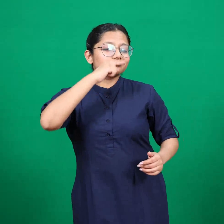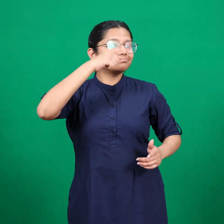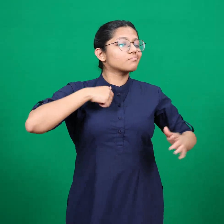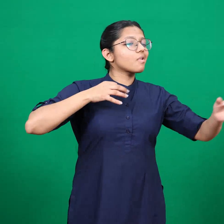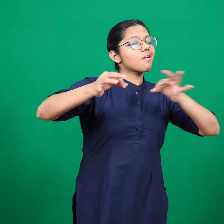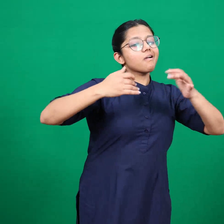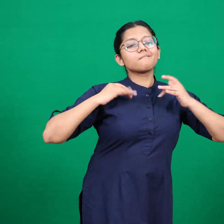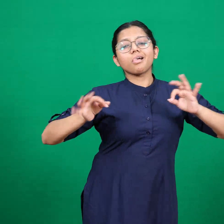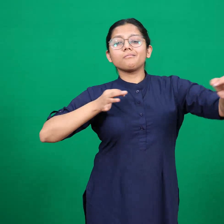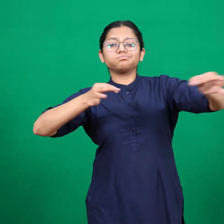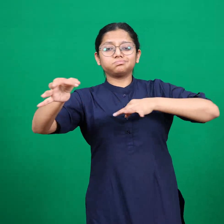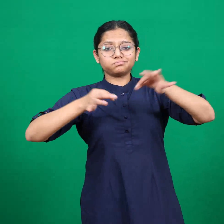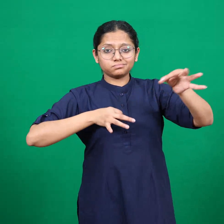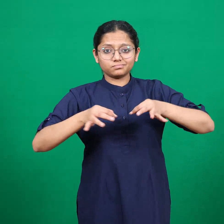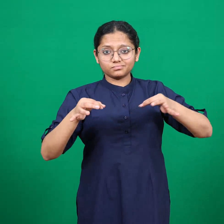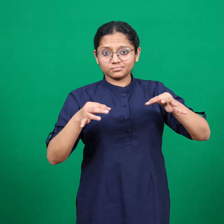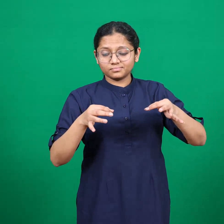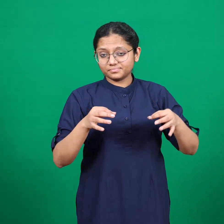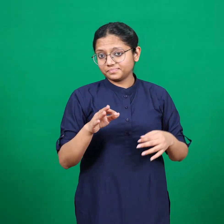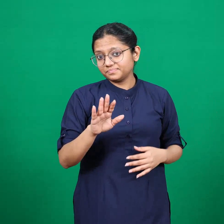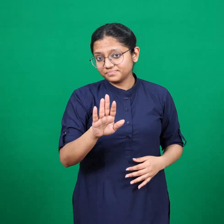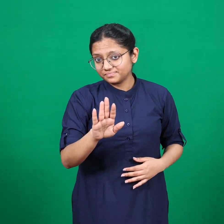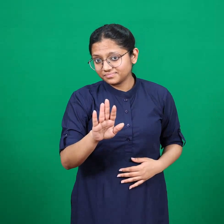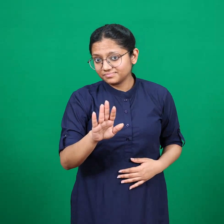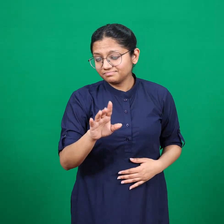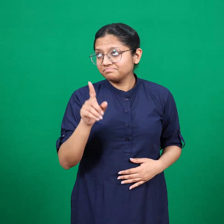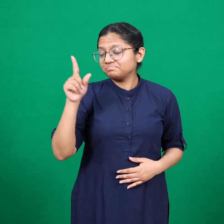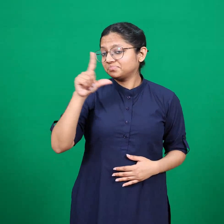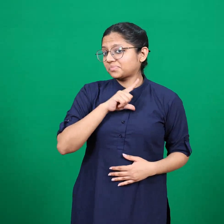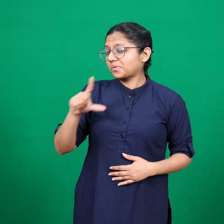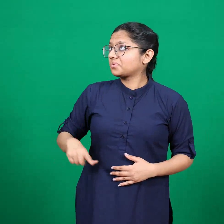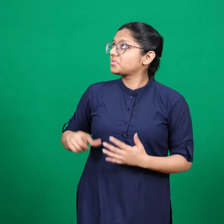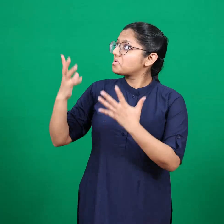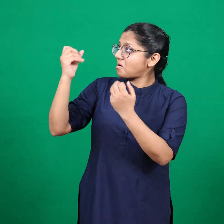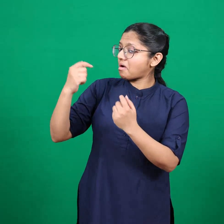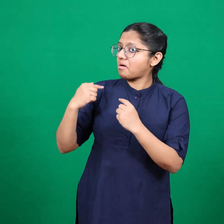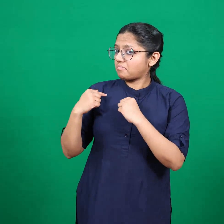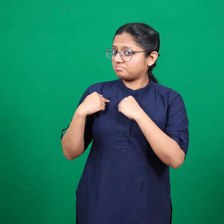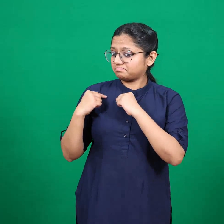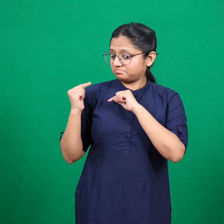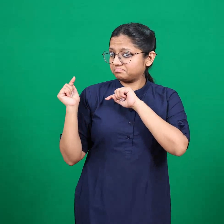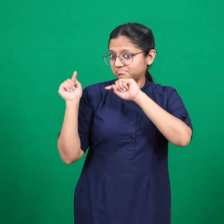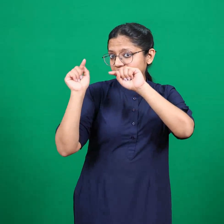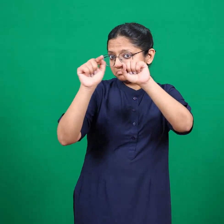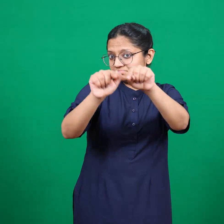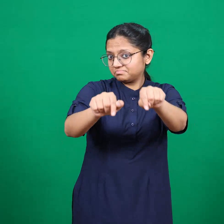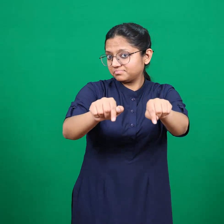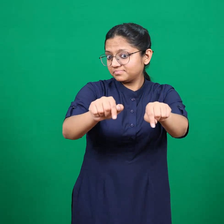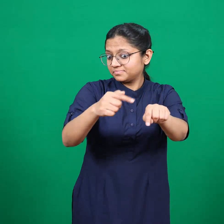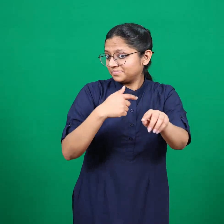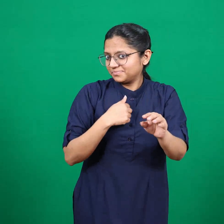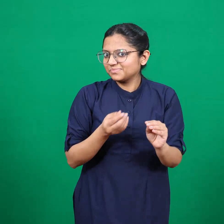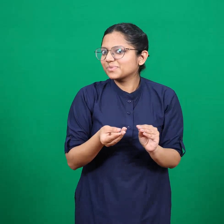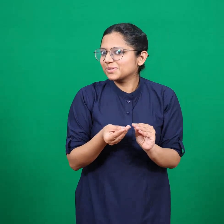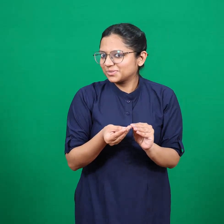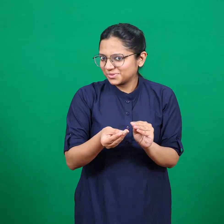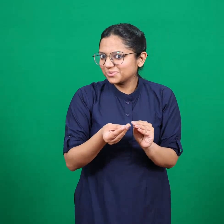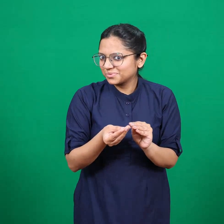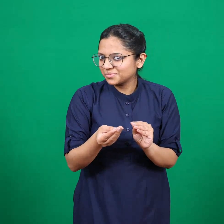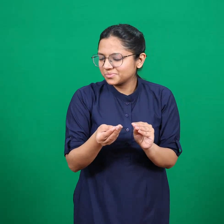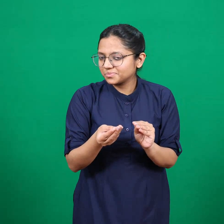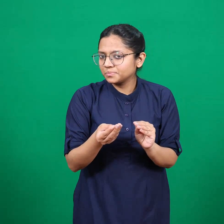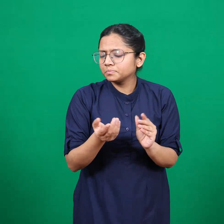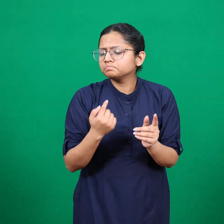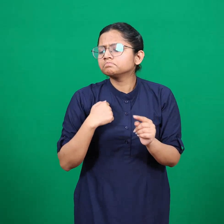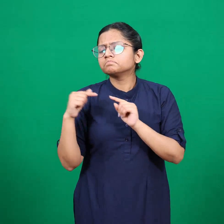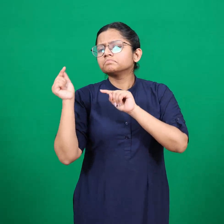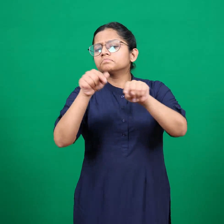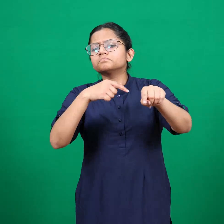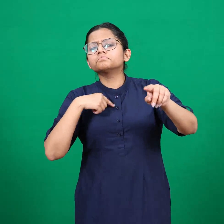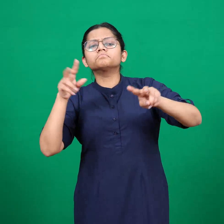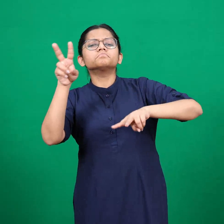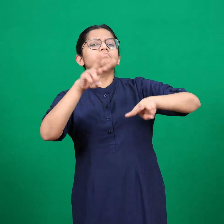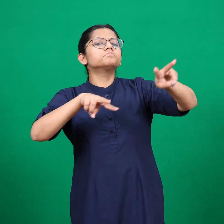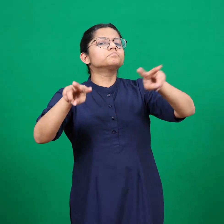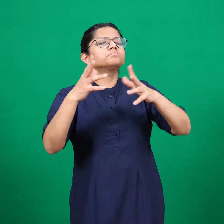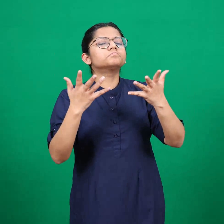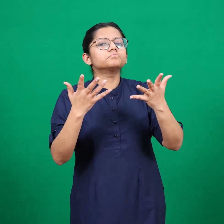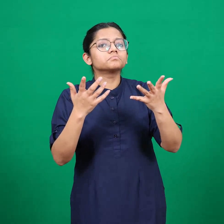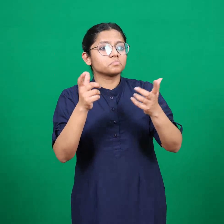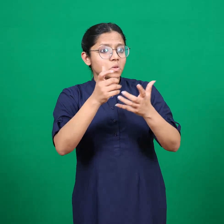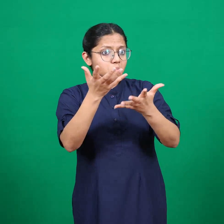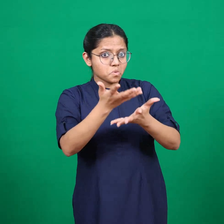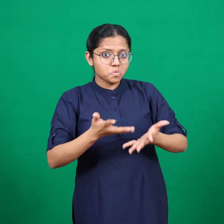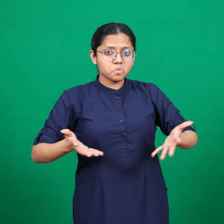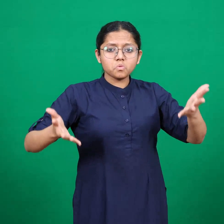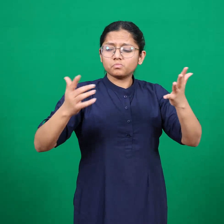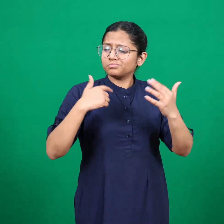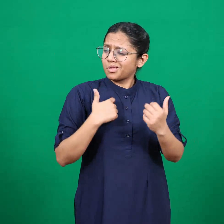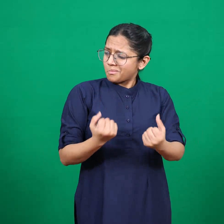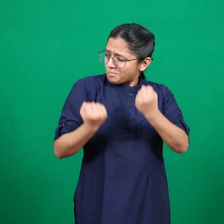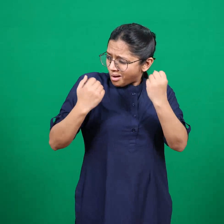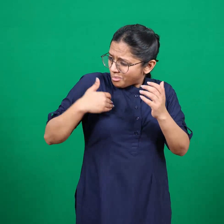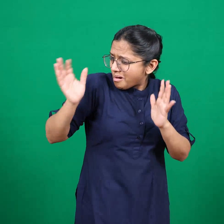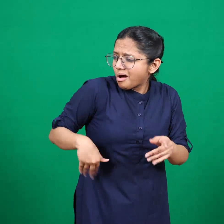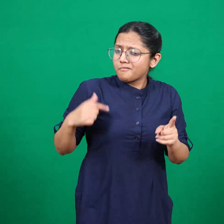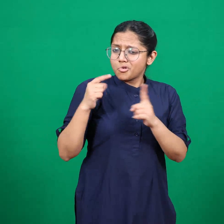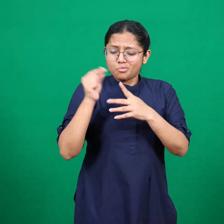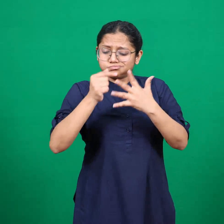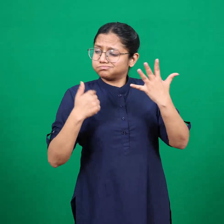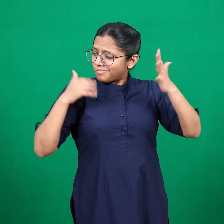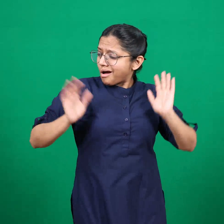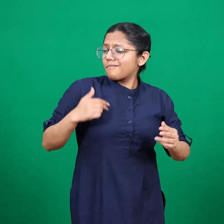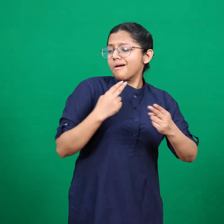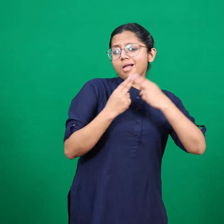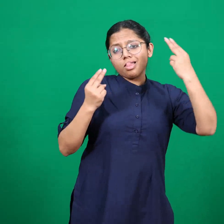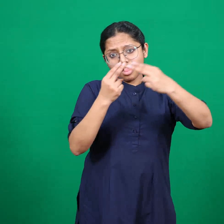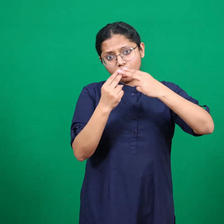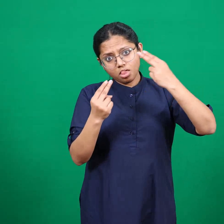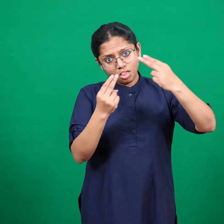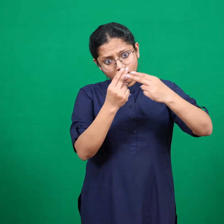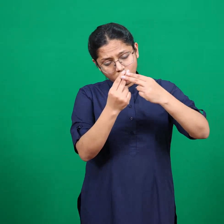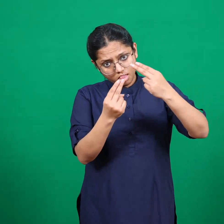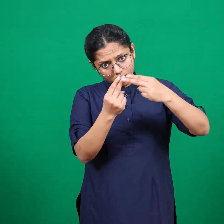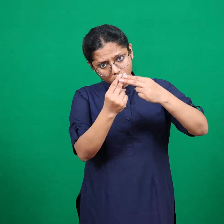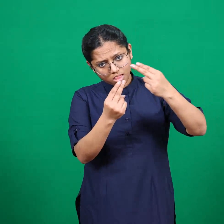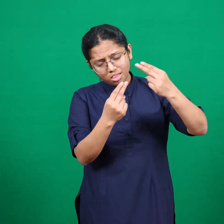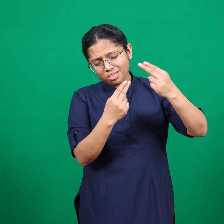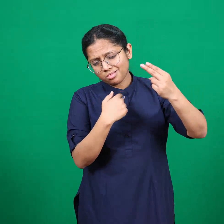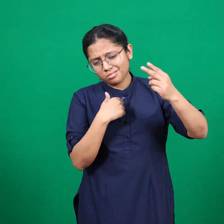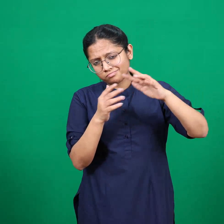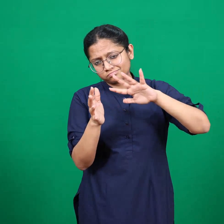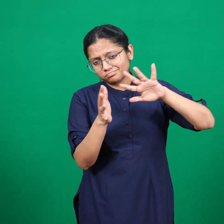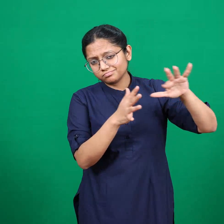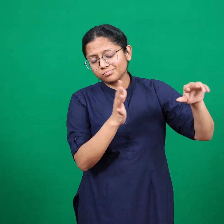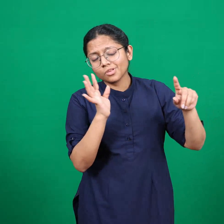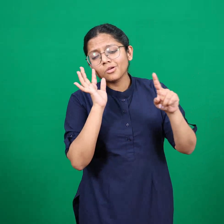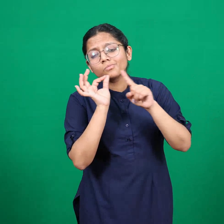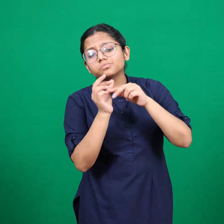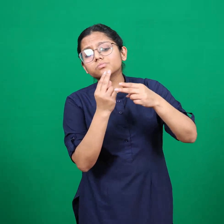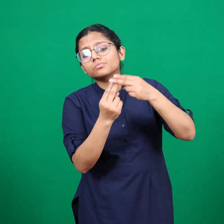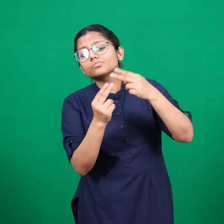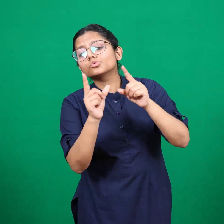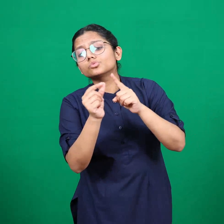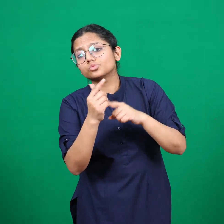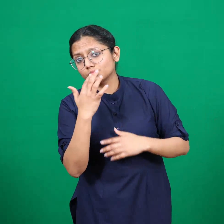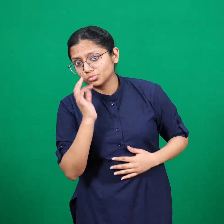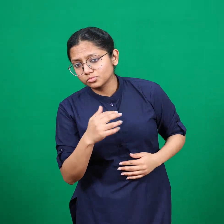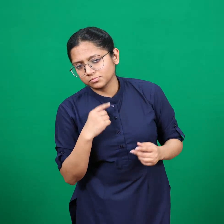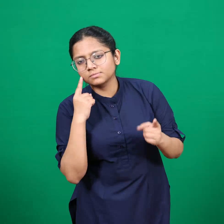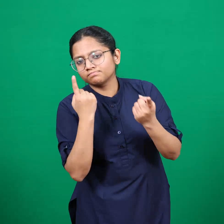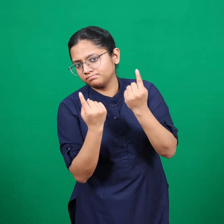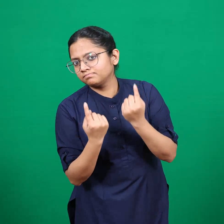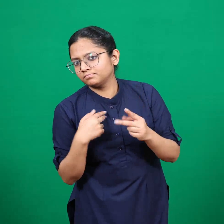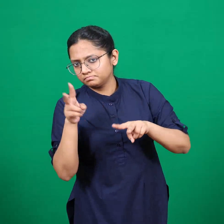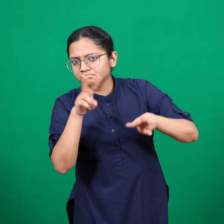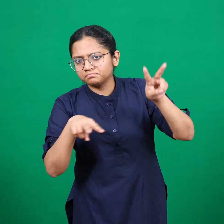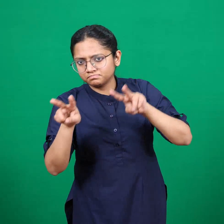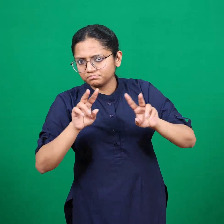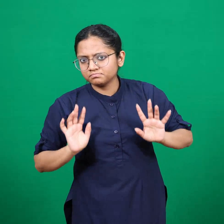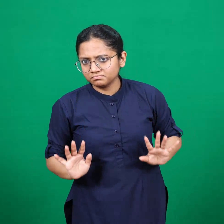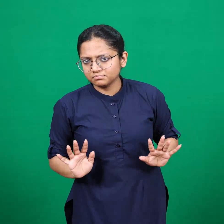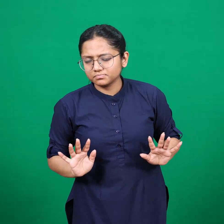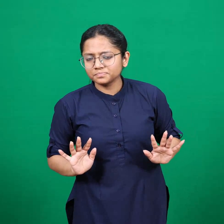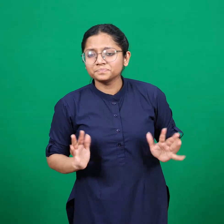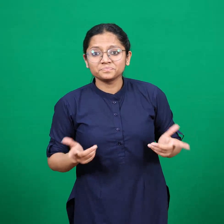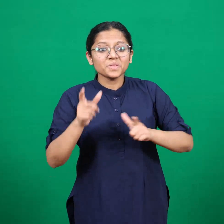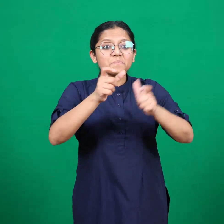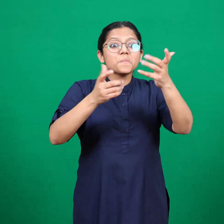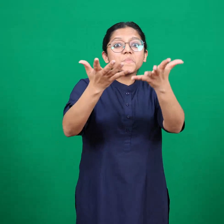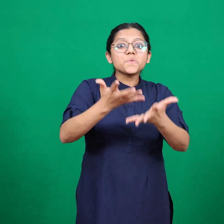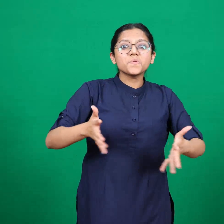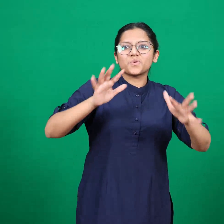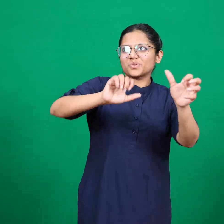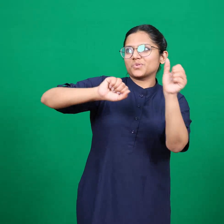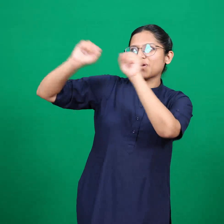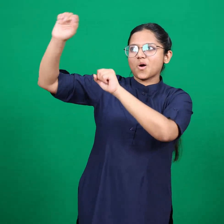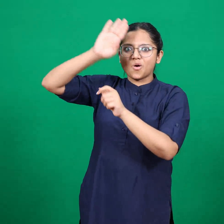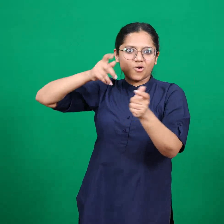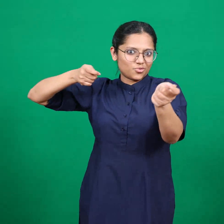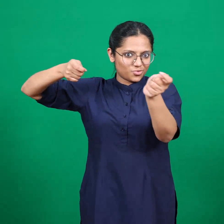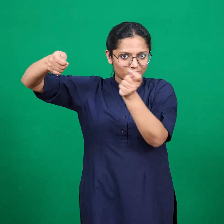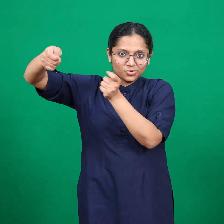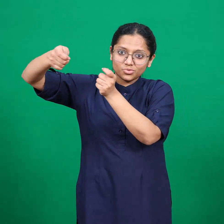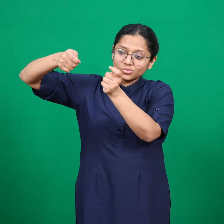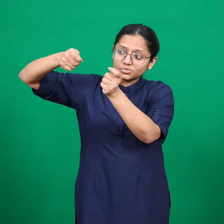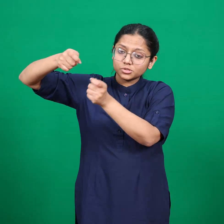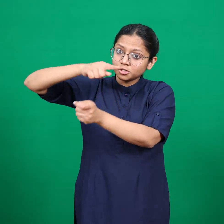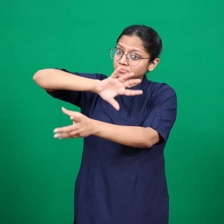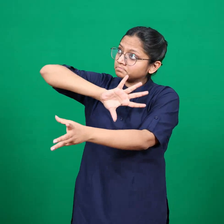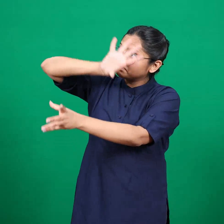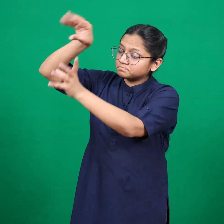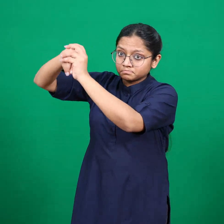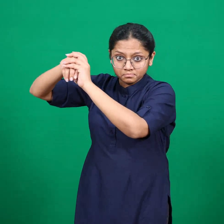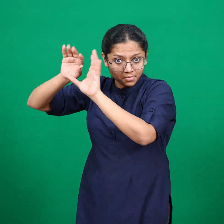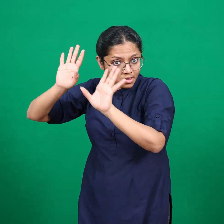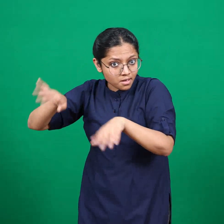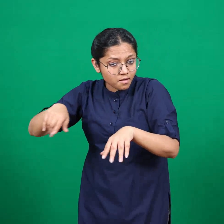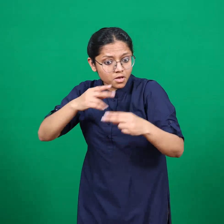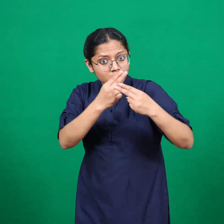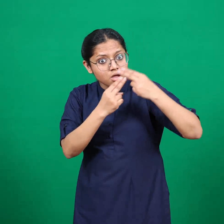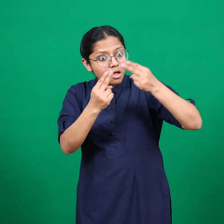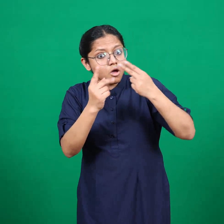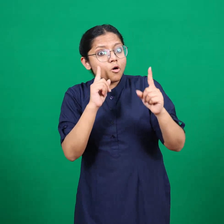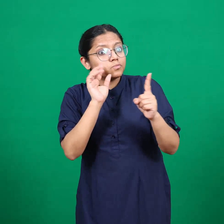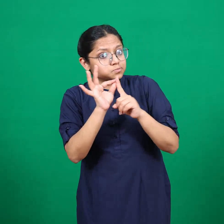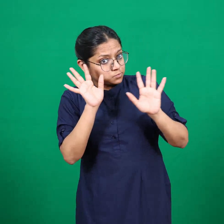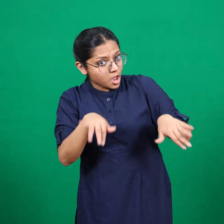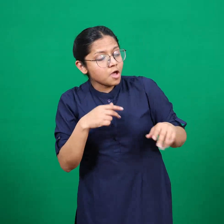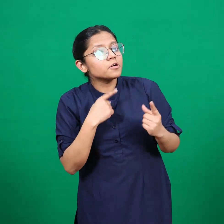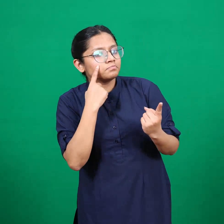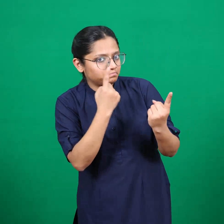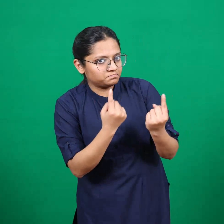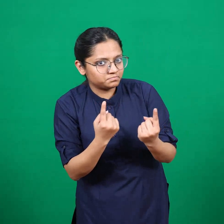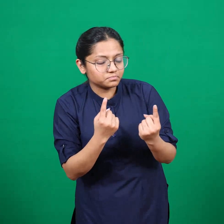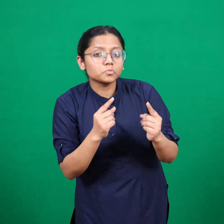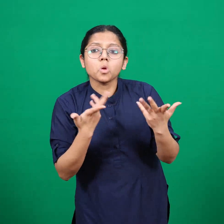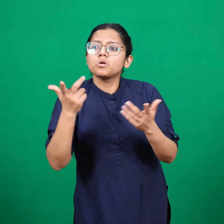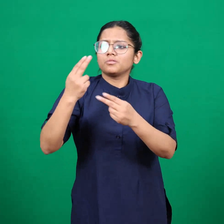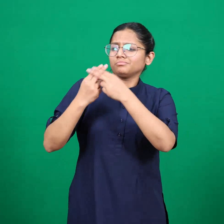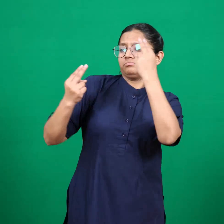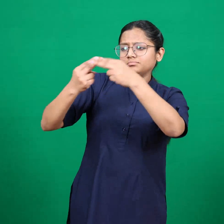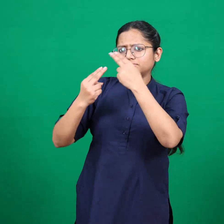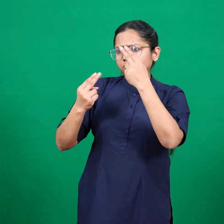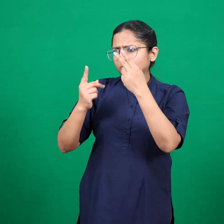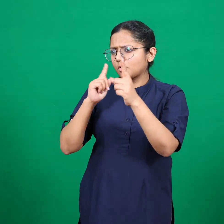But I will come to you shortly, if the Lord is willing, and then I will find out not only what these arrogant people are saying, but what power they have.